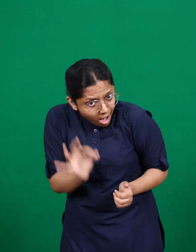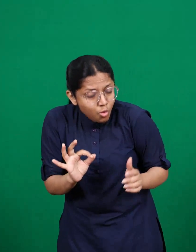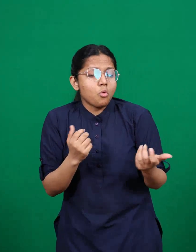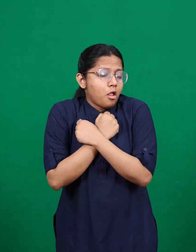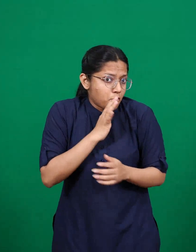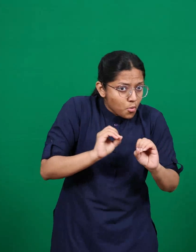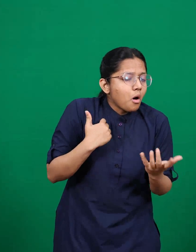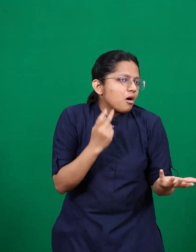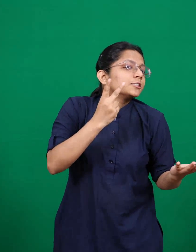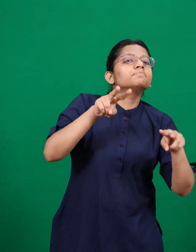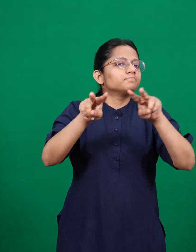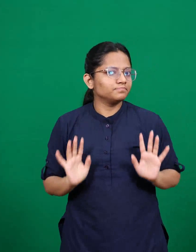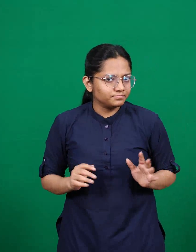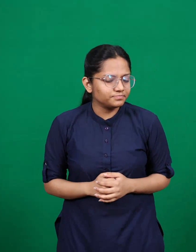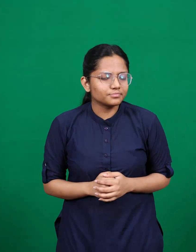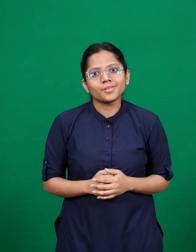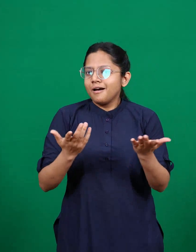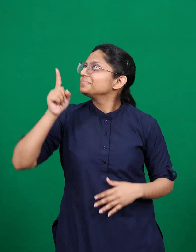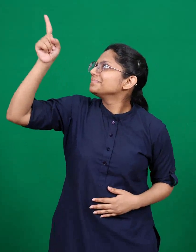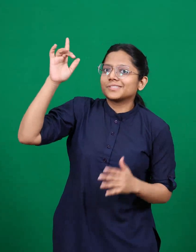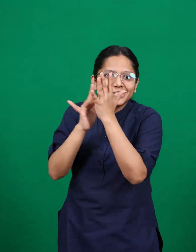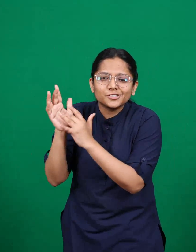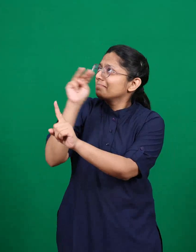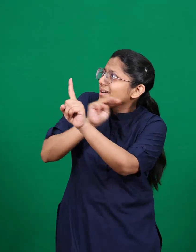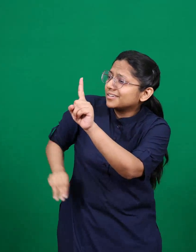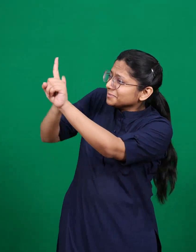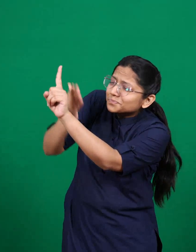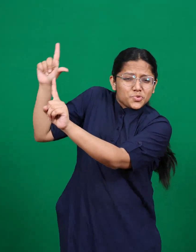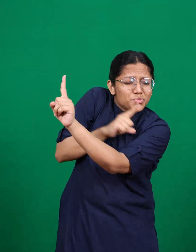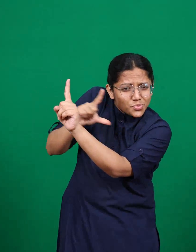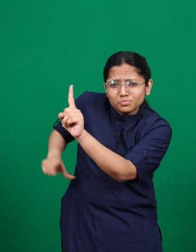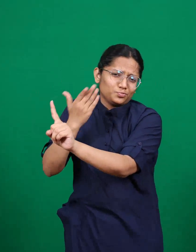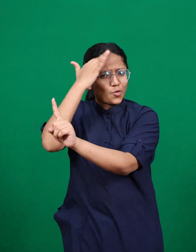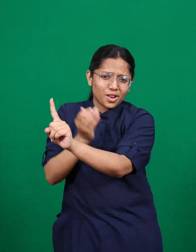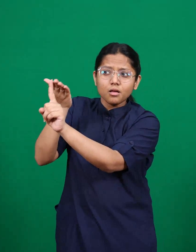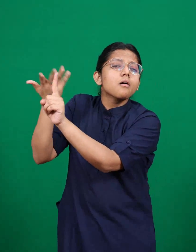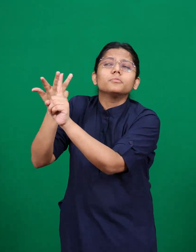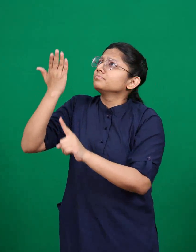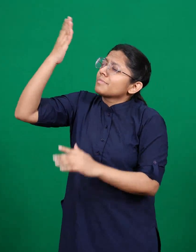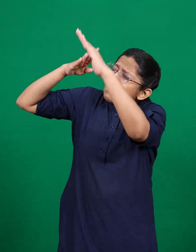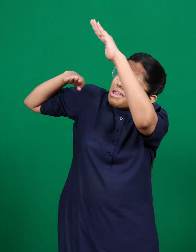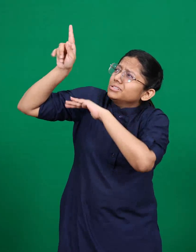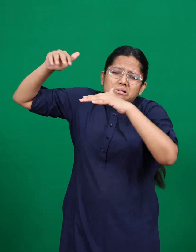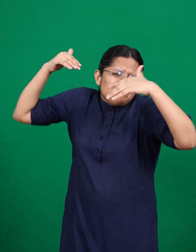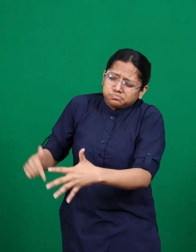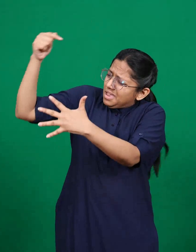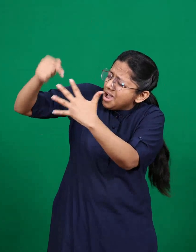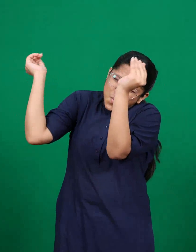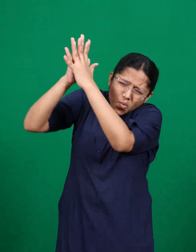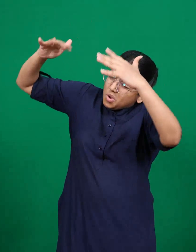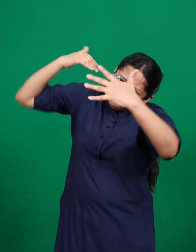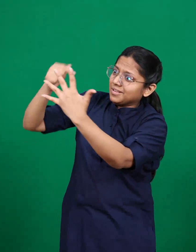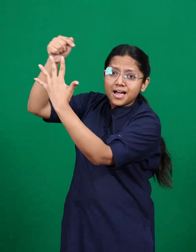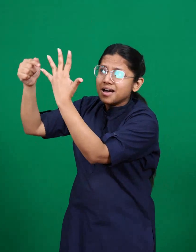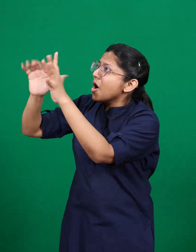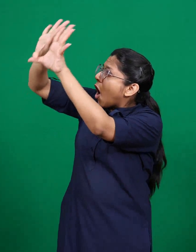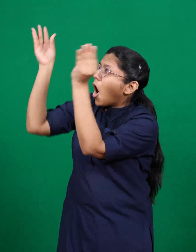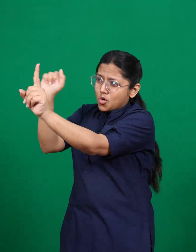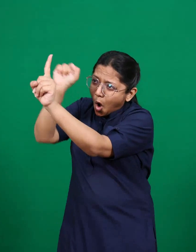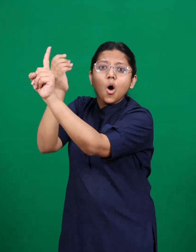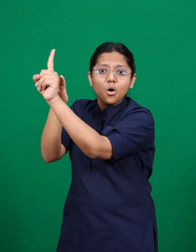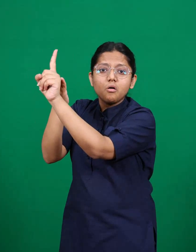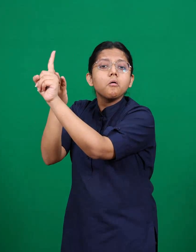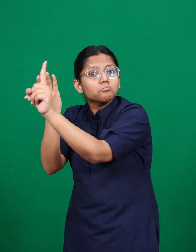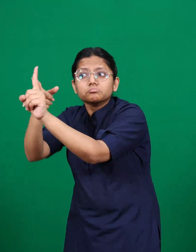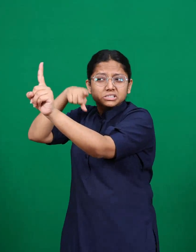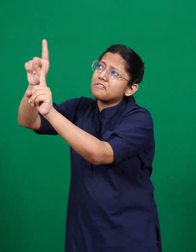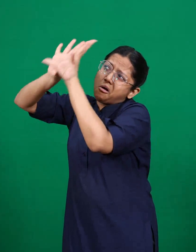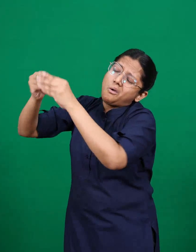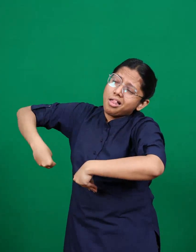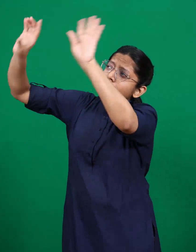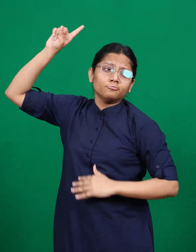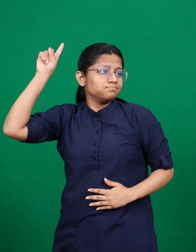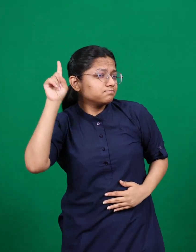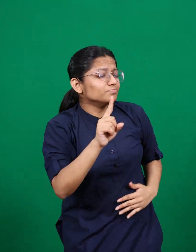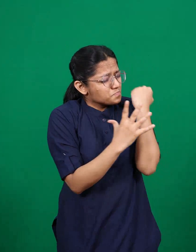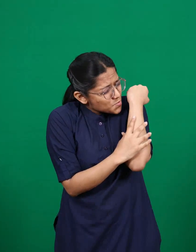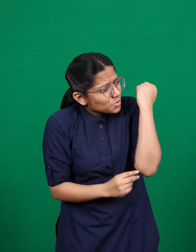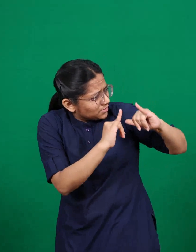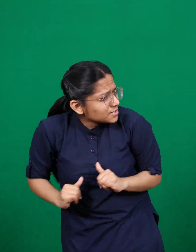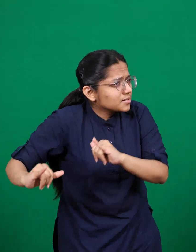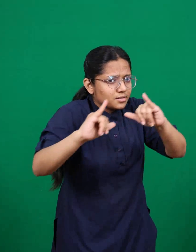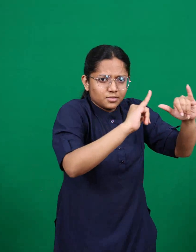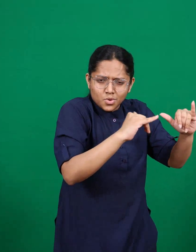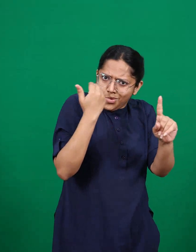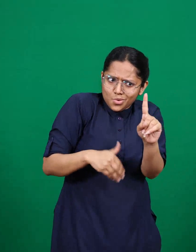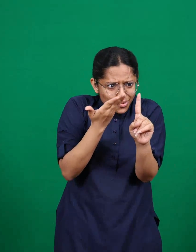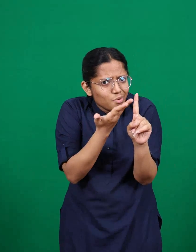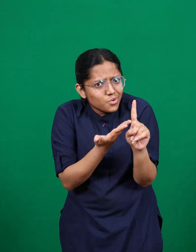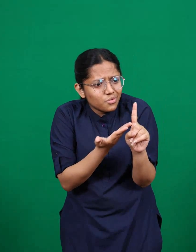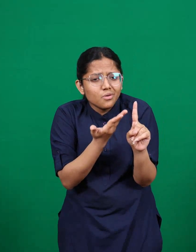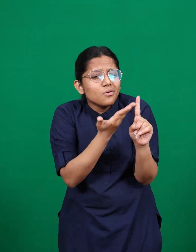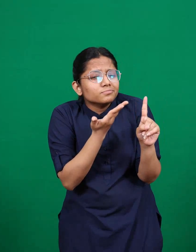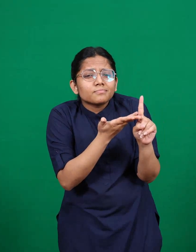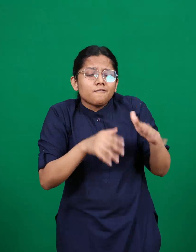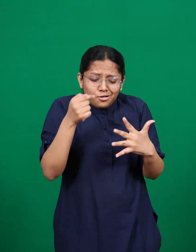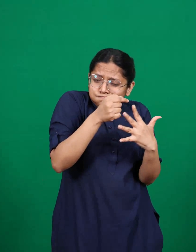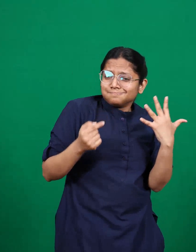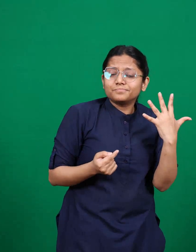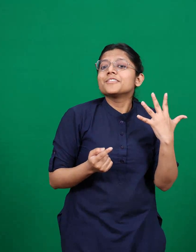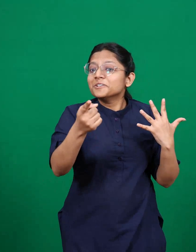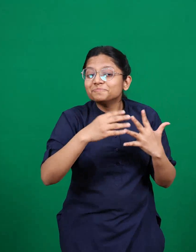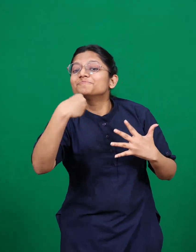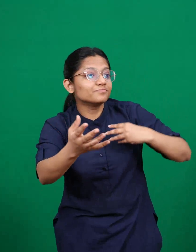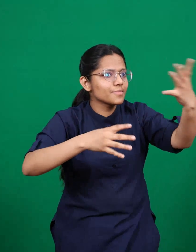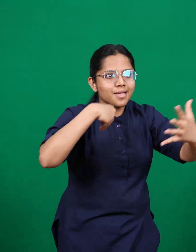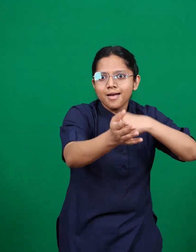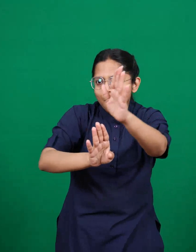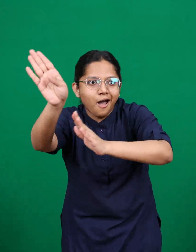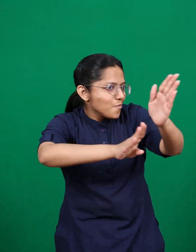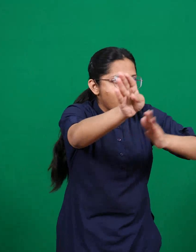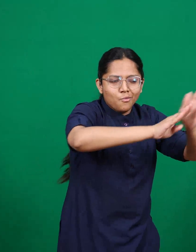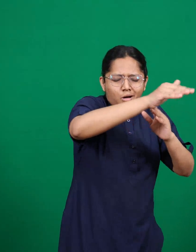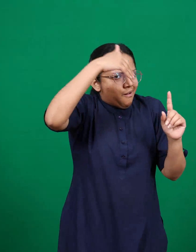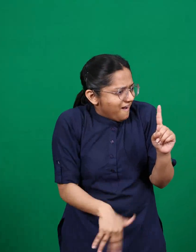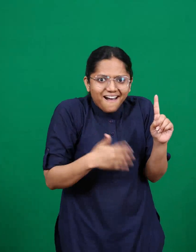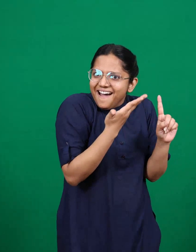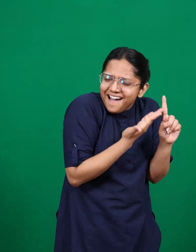For you know the grace of our Lord Jesus Christ, that though He was rich, yet for your sakes He became poor, so that you through His poverty might become rich.